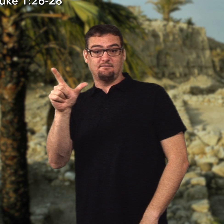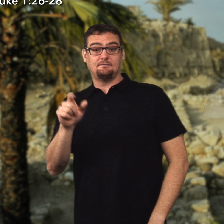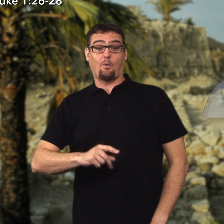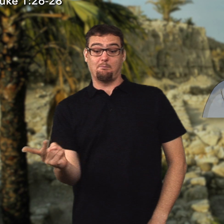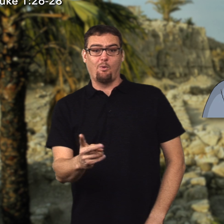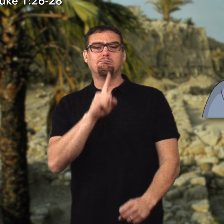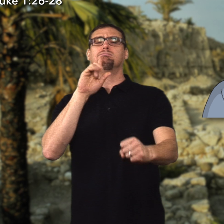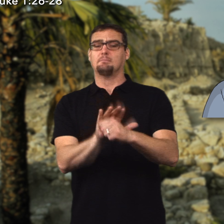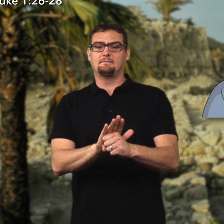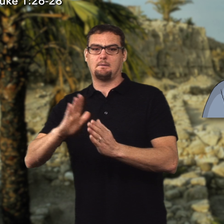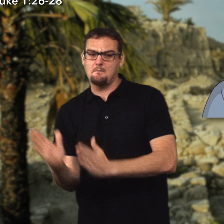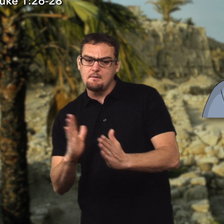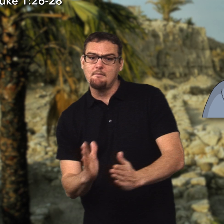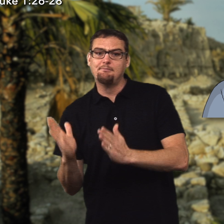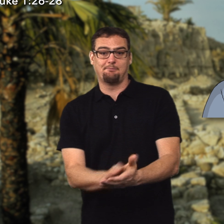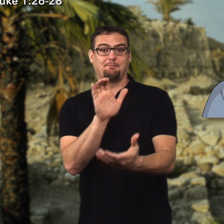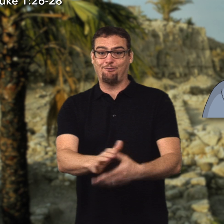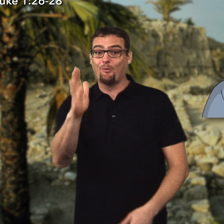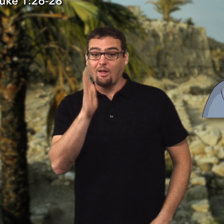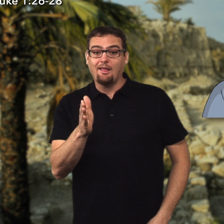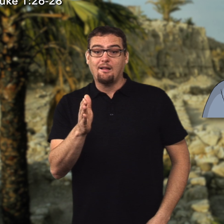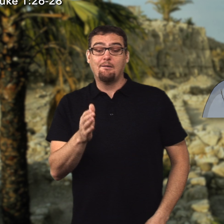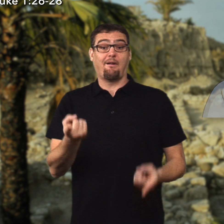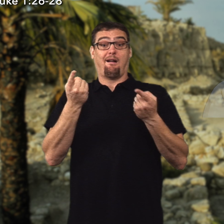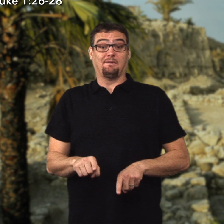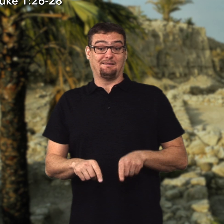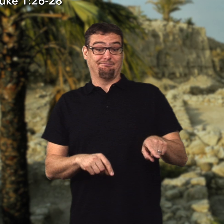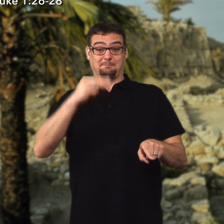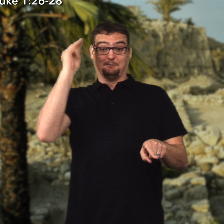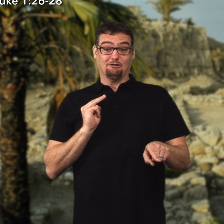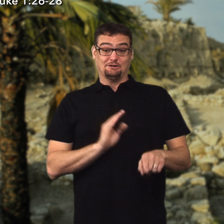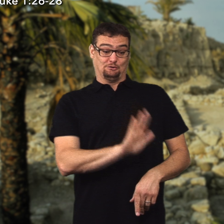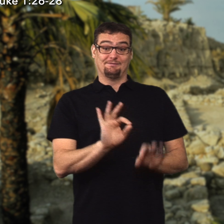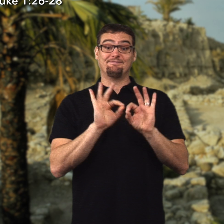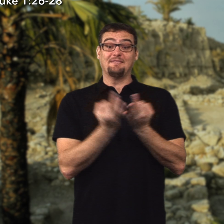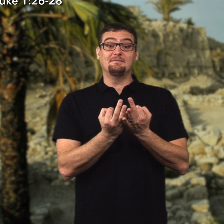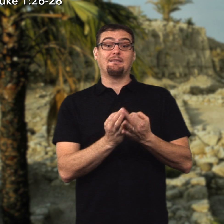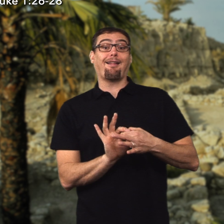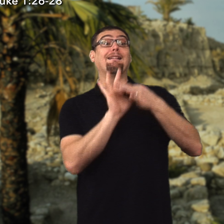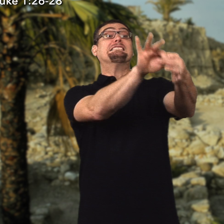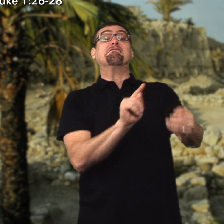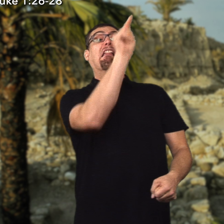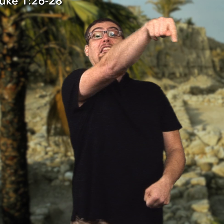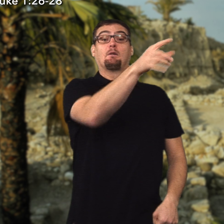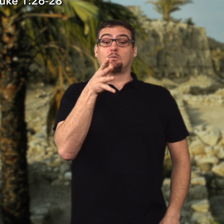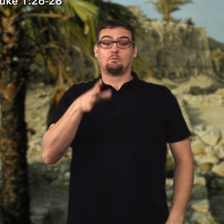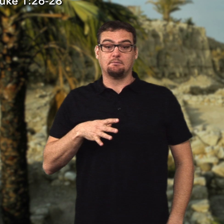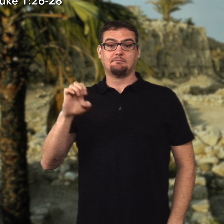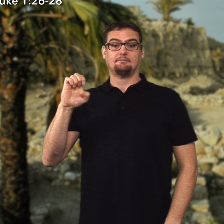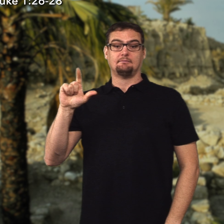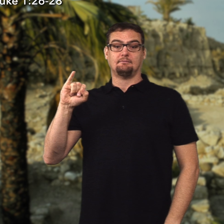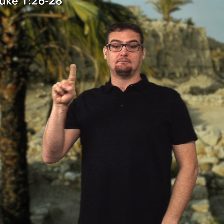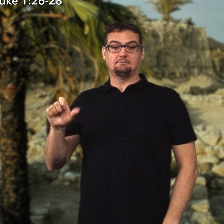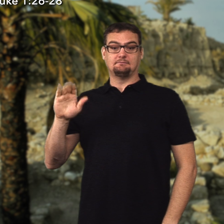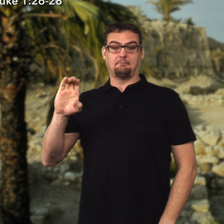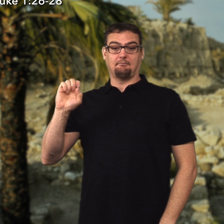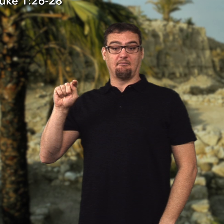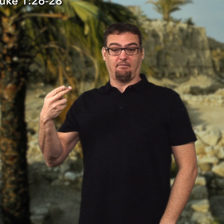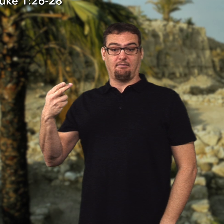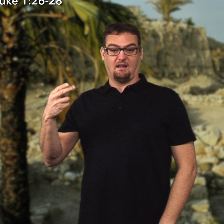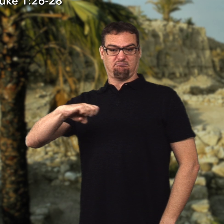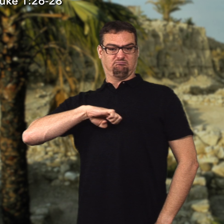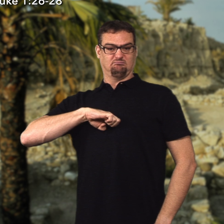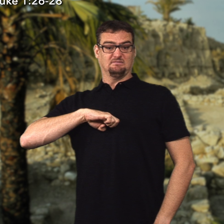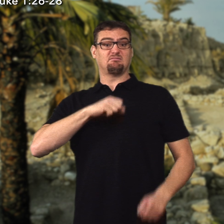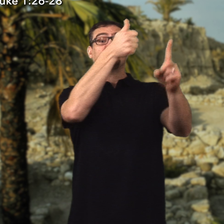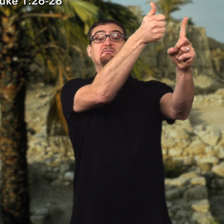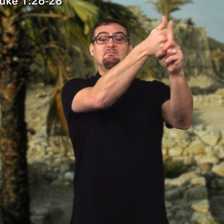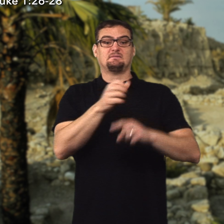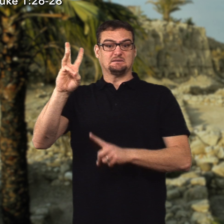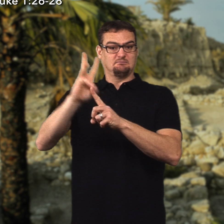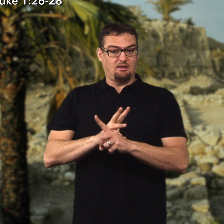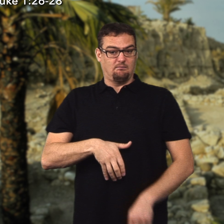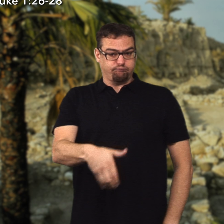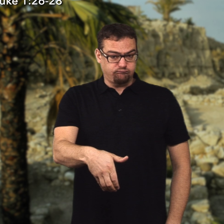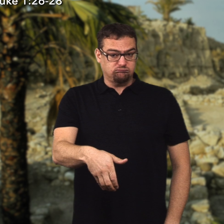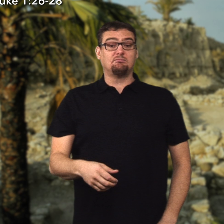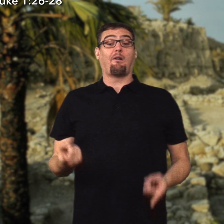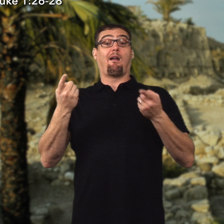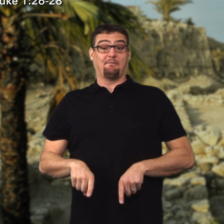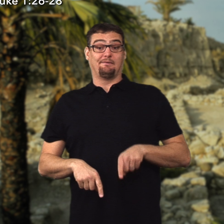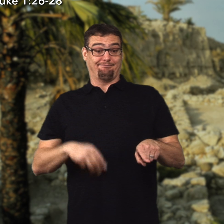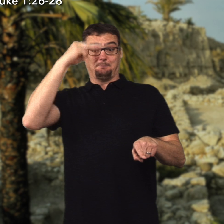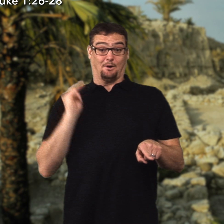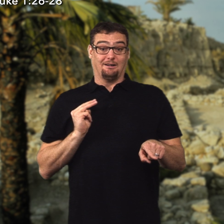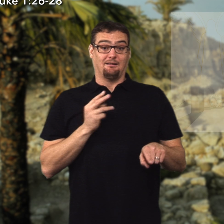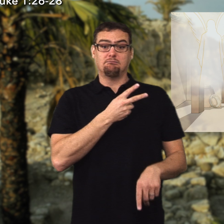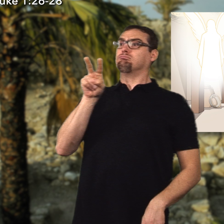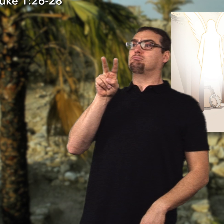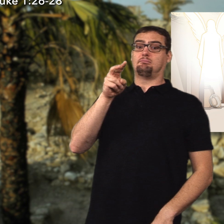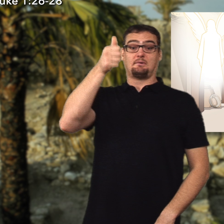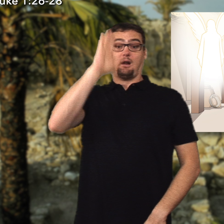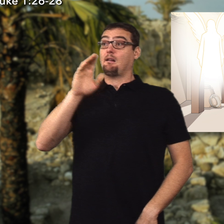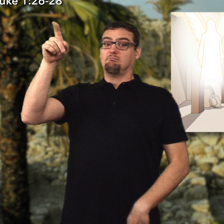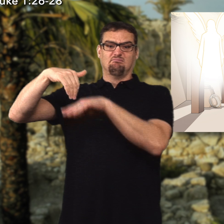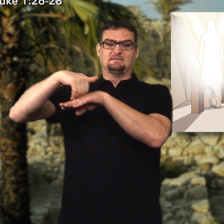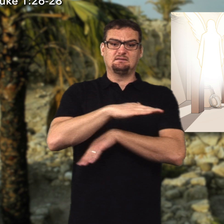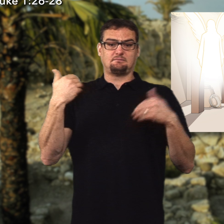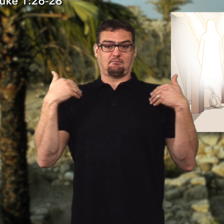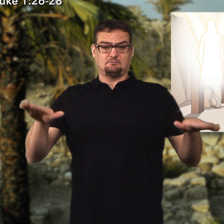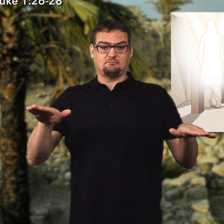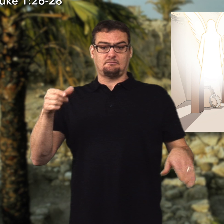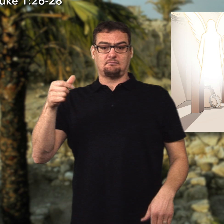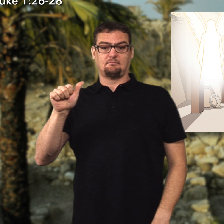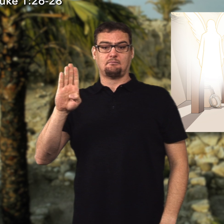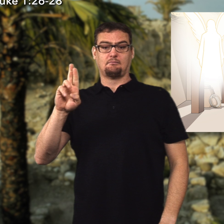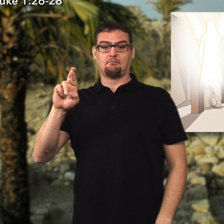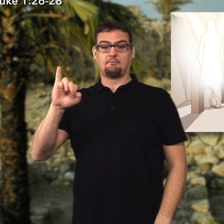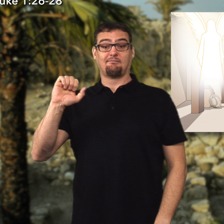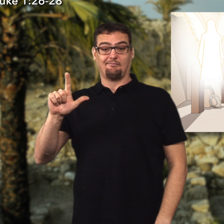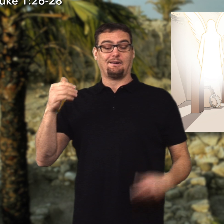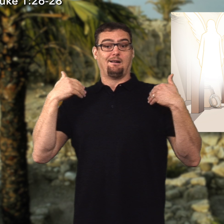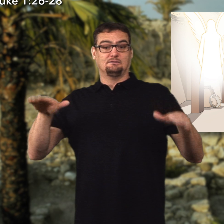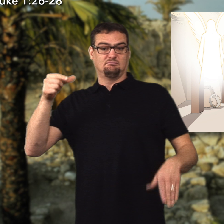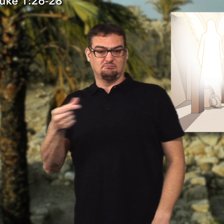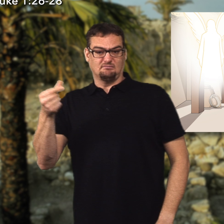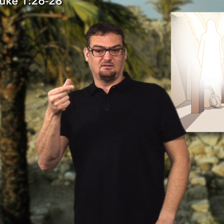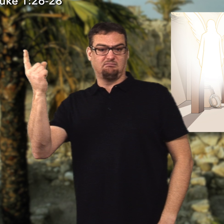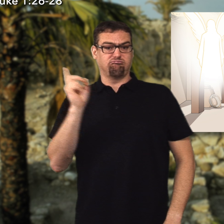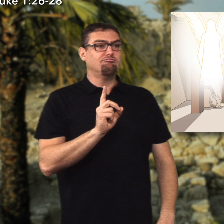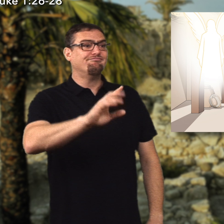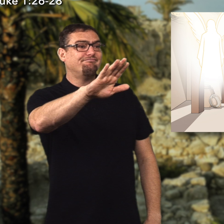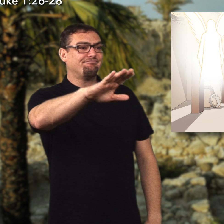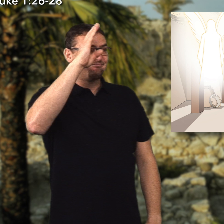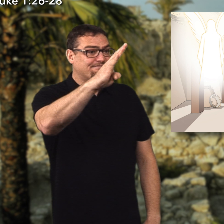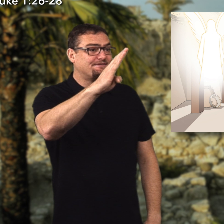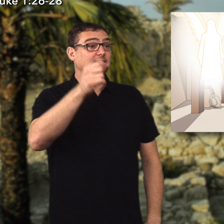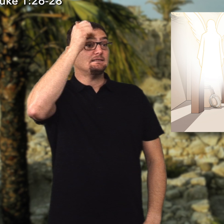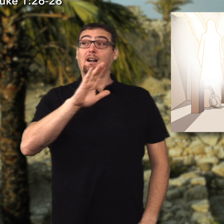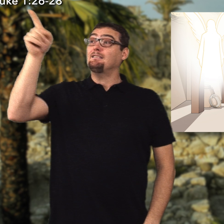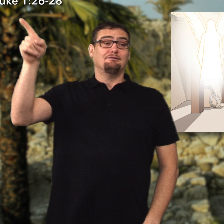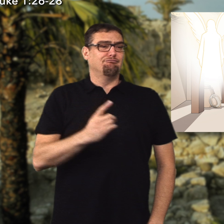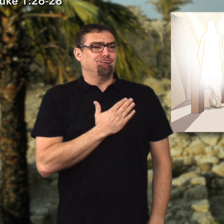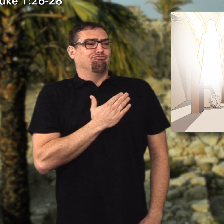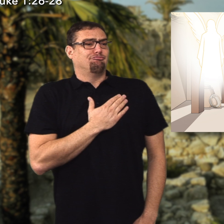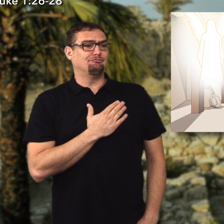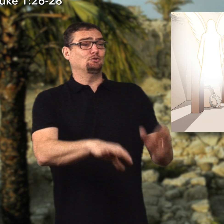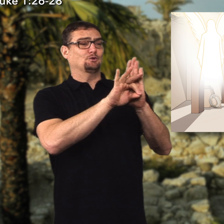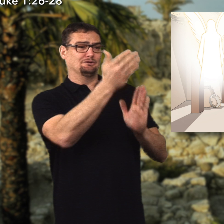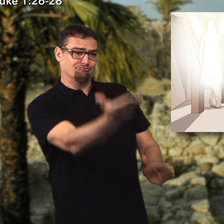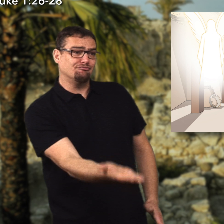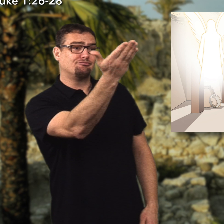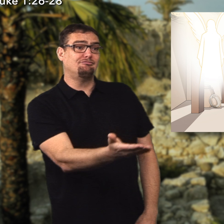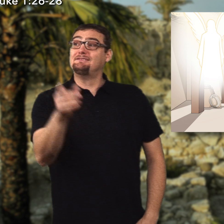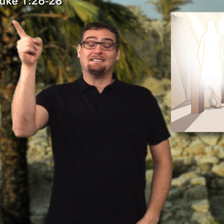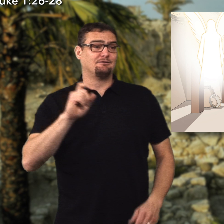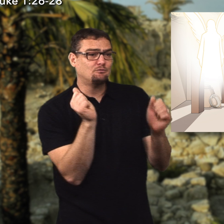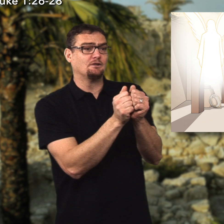The angel appeared to her and said, “Greetings, you who are highly favored!